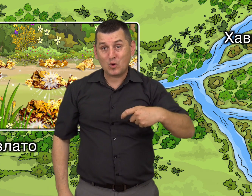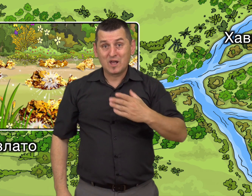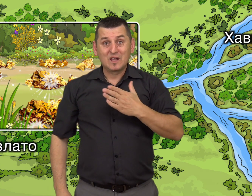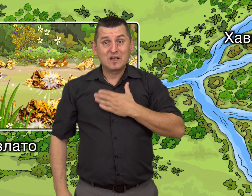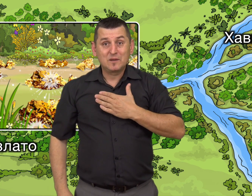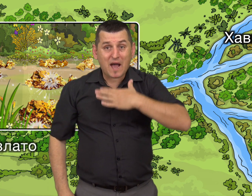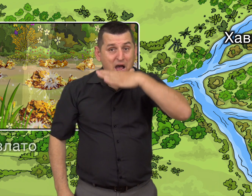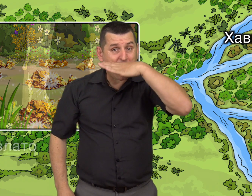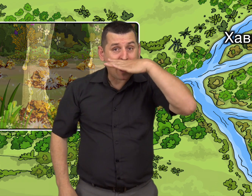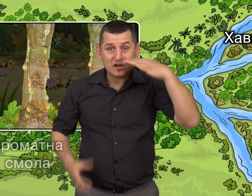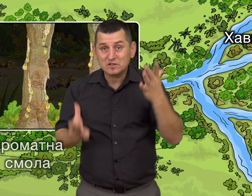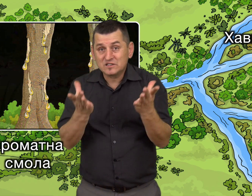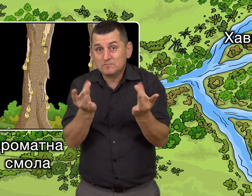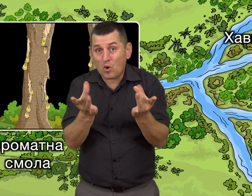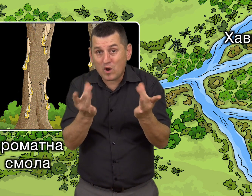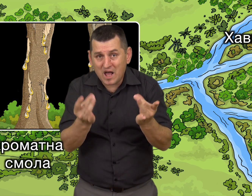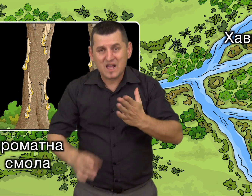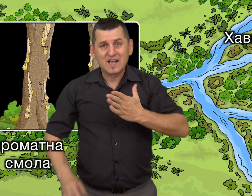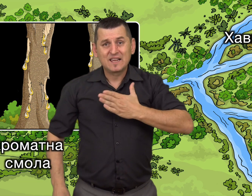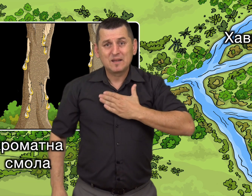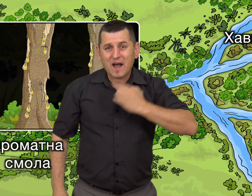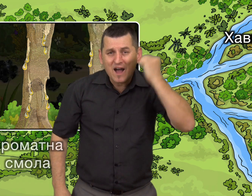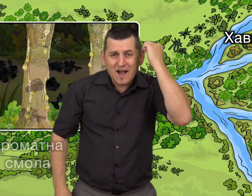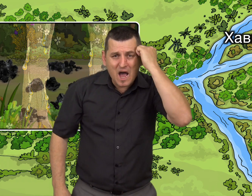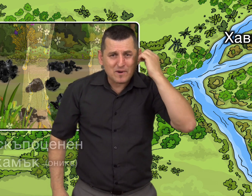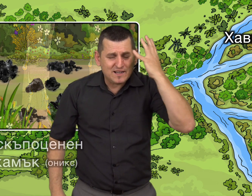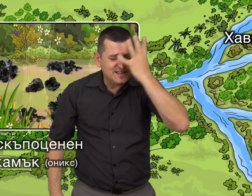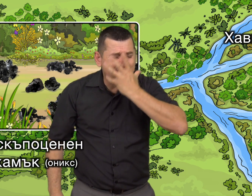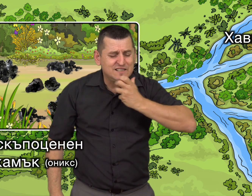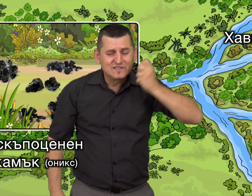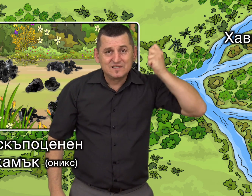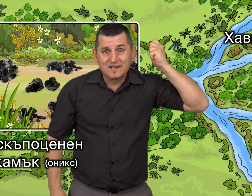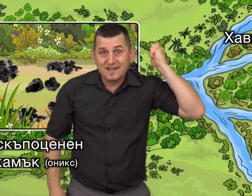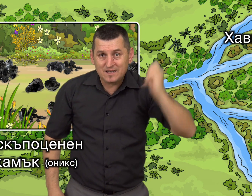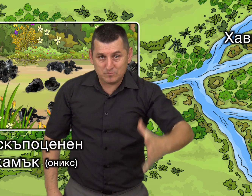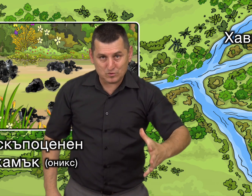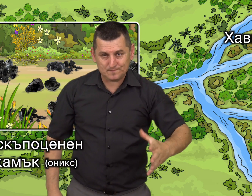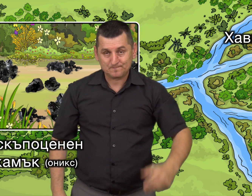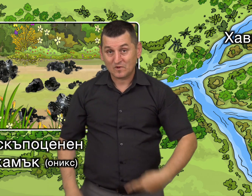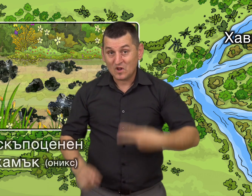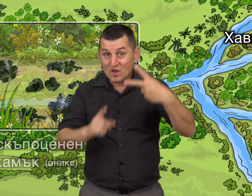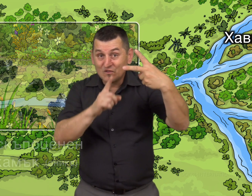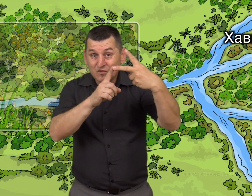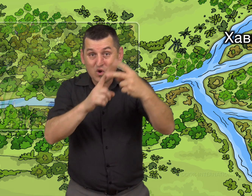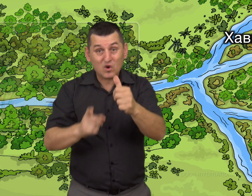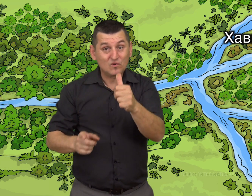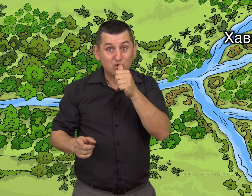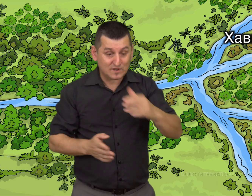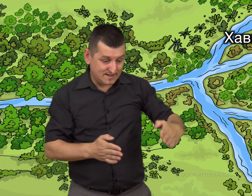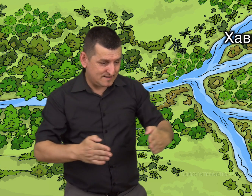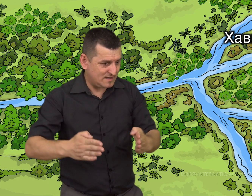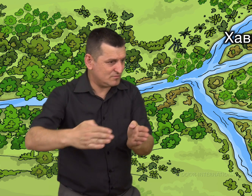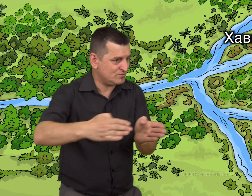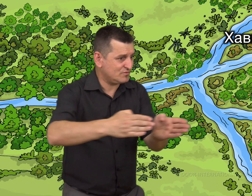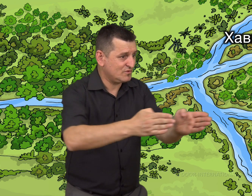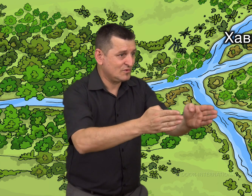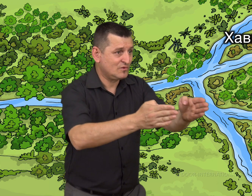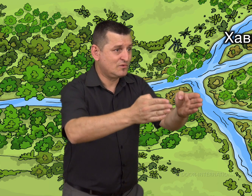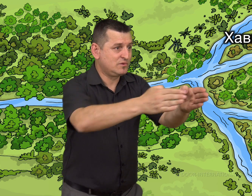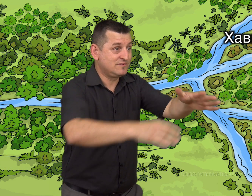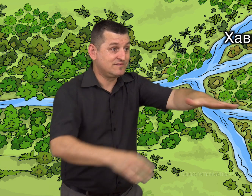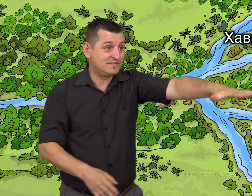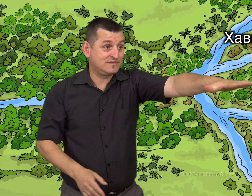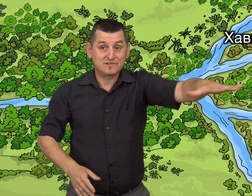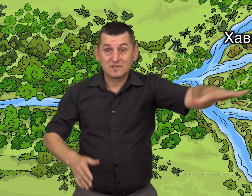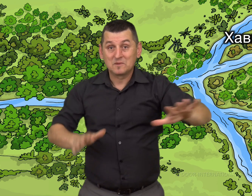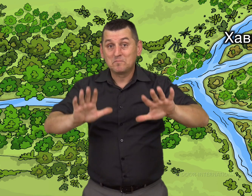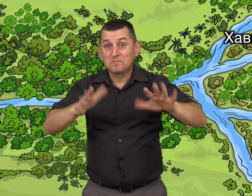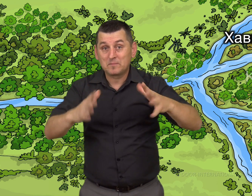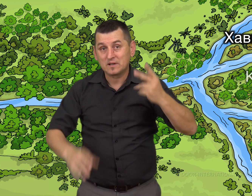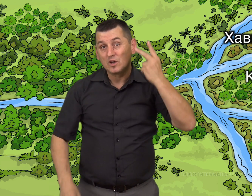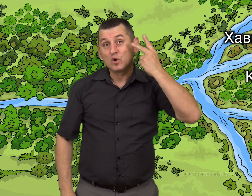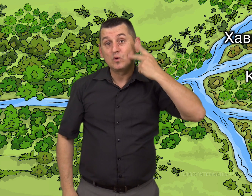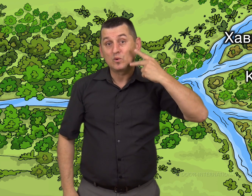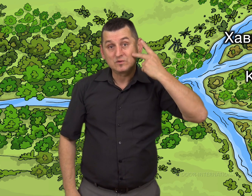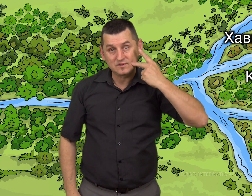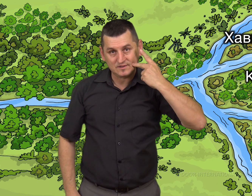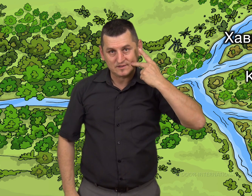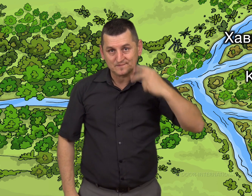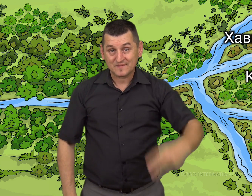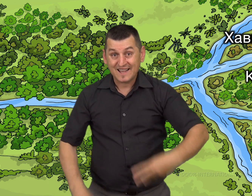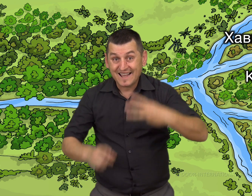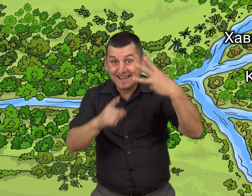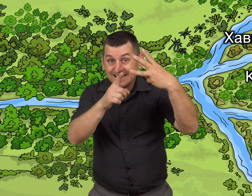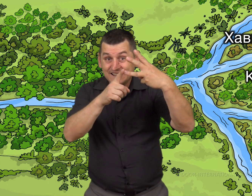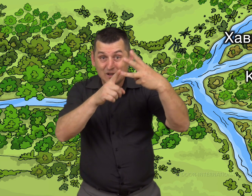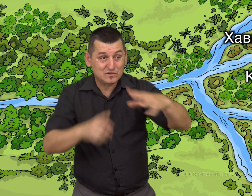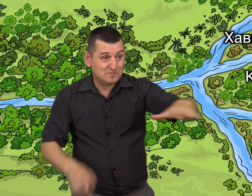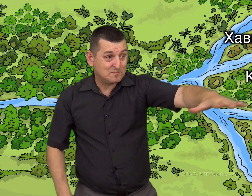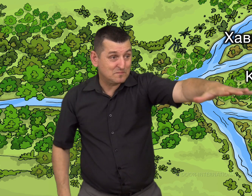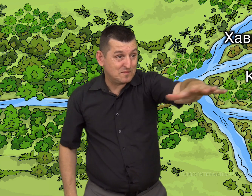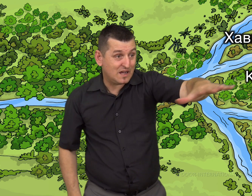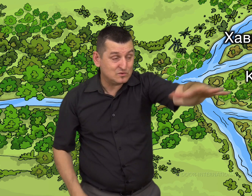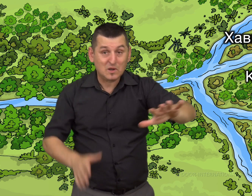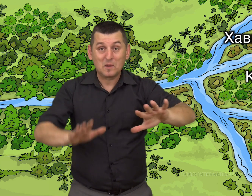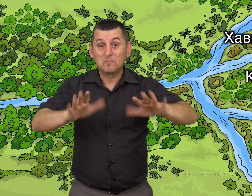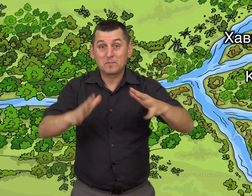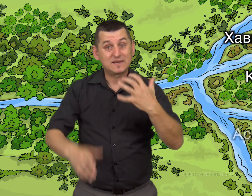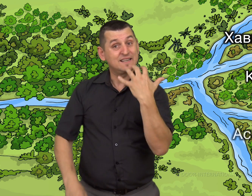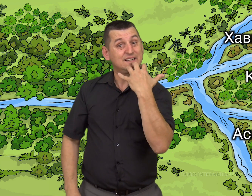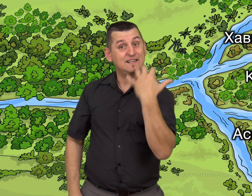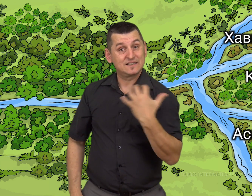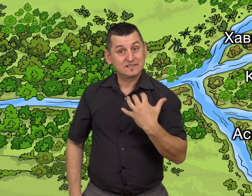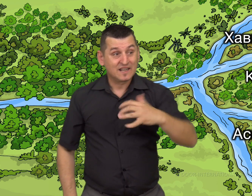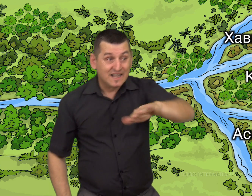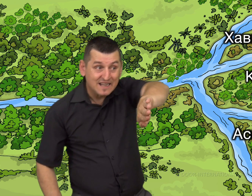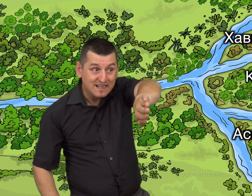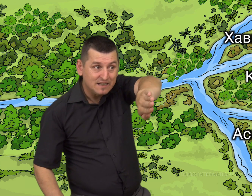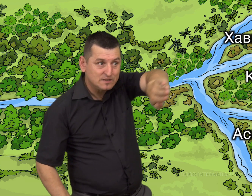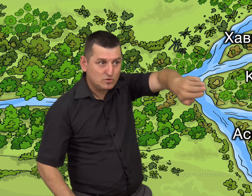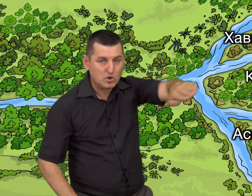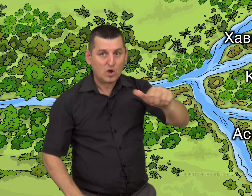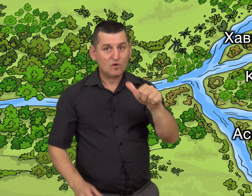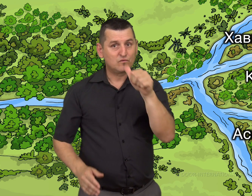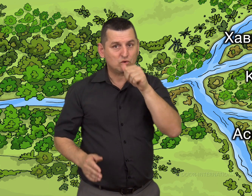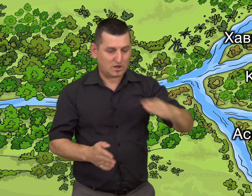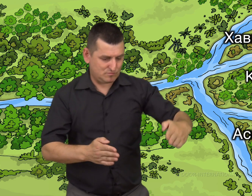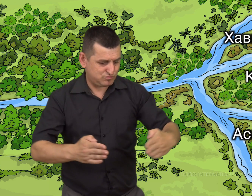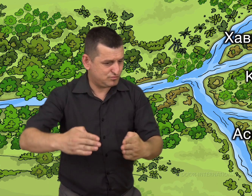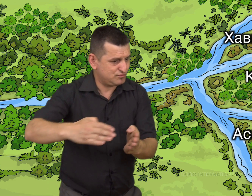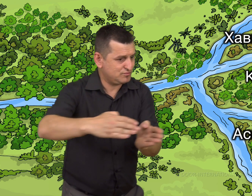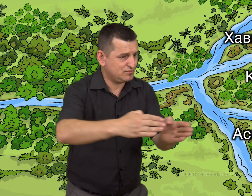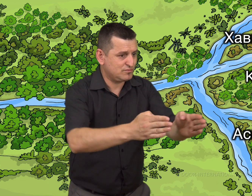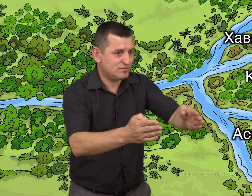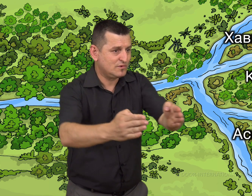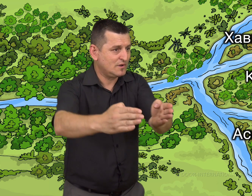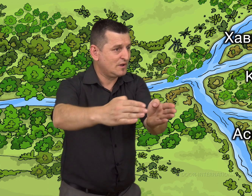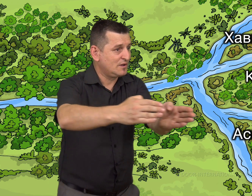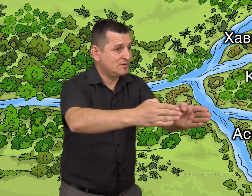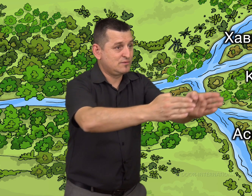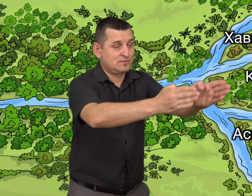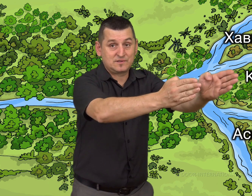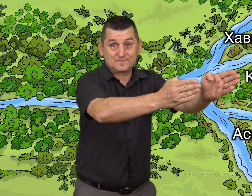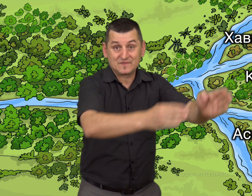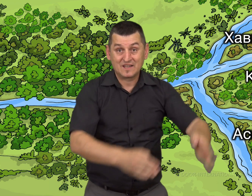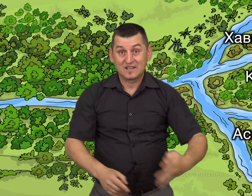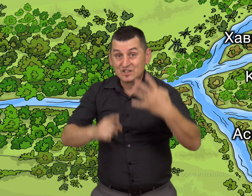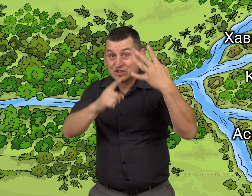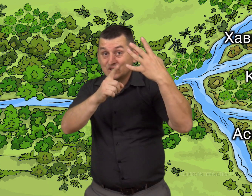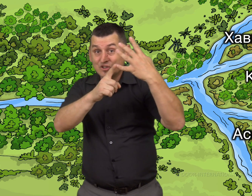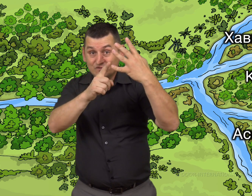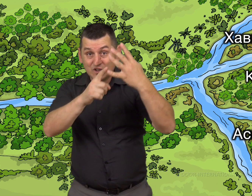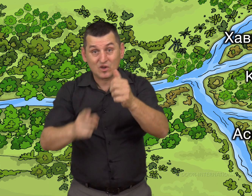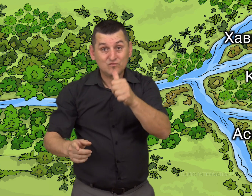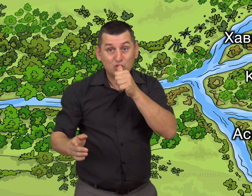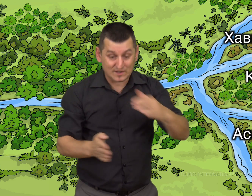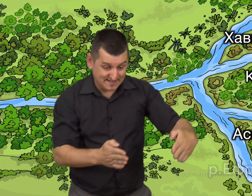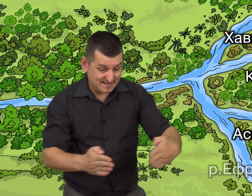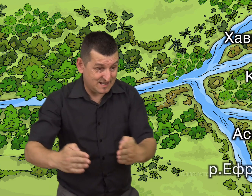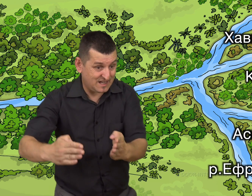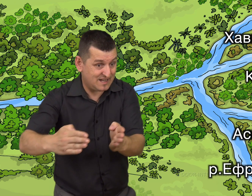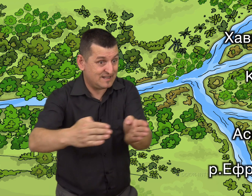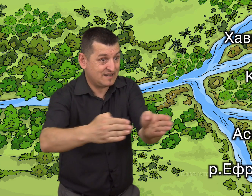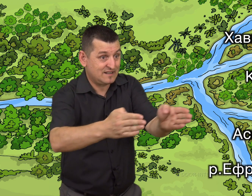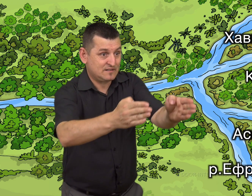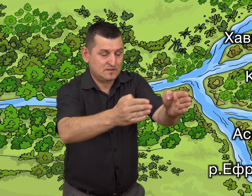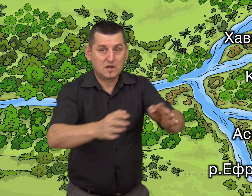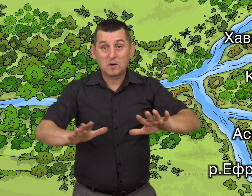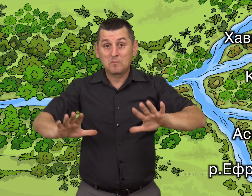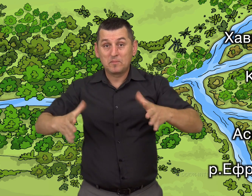And the gold of that land is pure, and bdellium and onyx are found there. The name of the second river is Gihon; it winds through the whole land of Cush. The name of the third river is Hiddekel; it runs along the east side of Assyria.